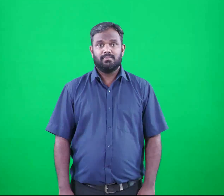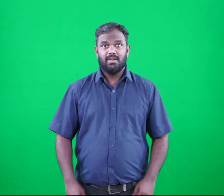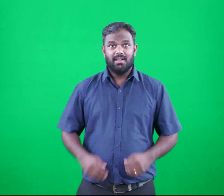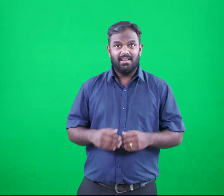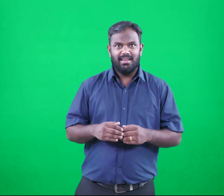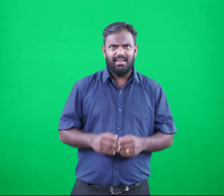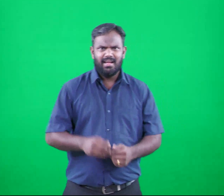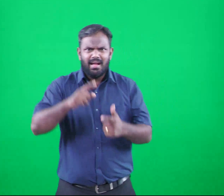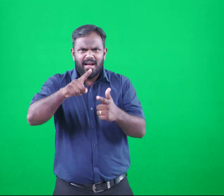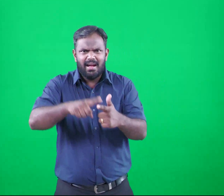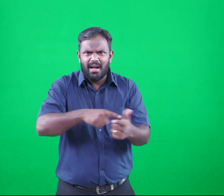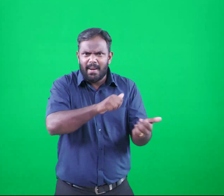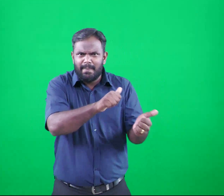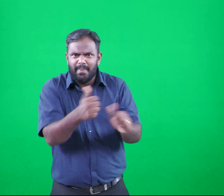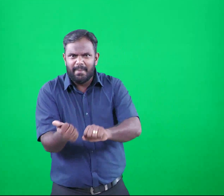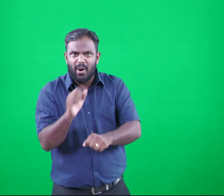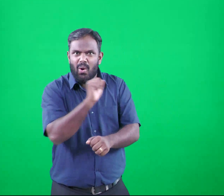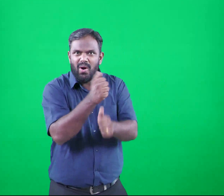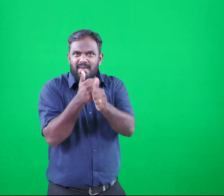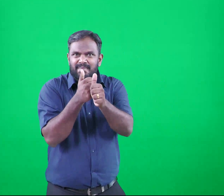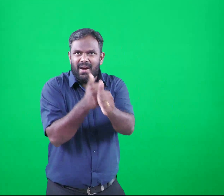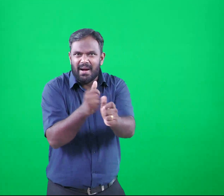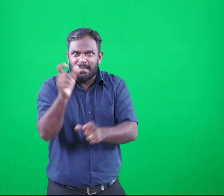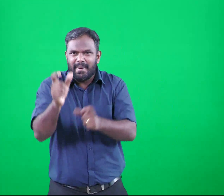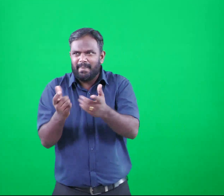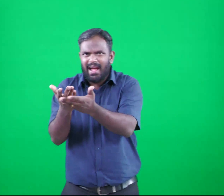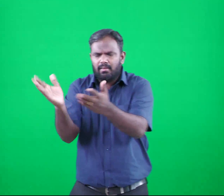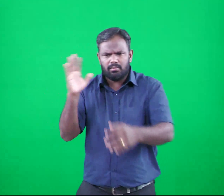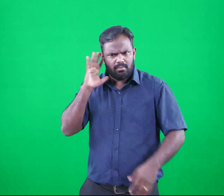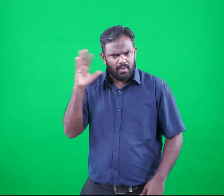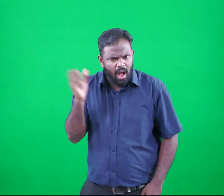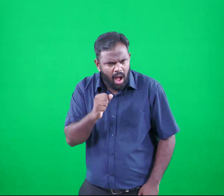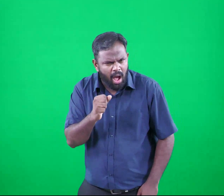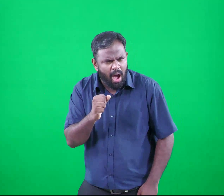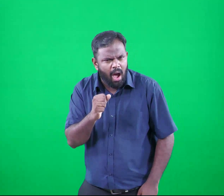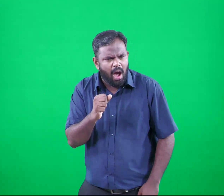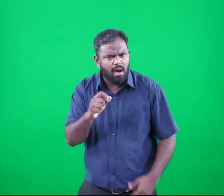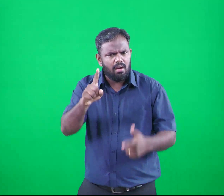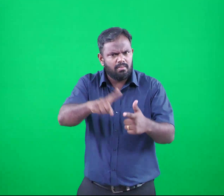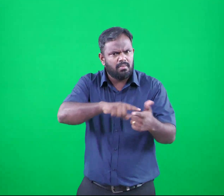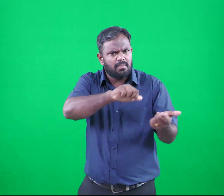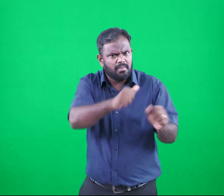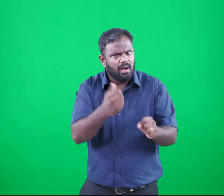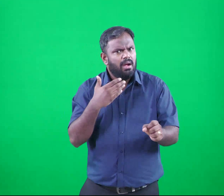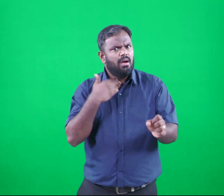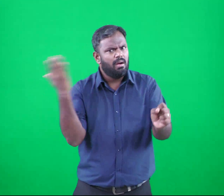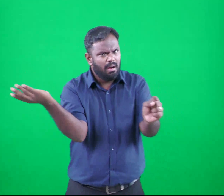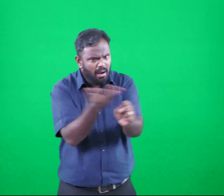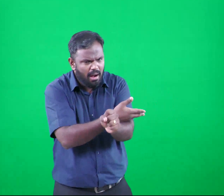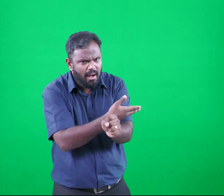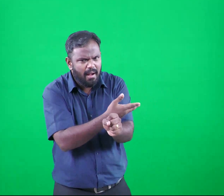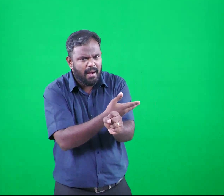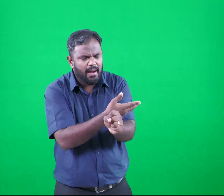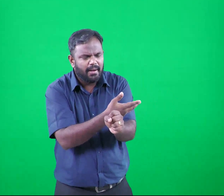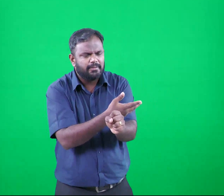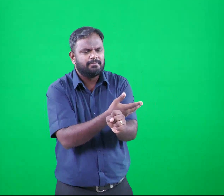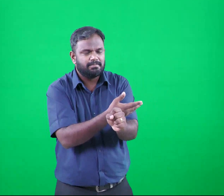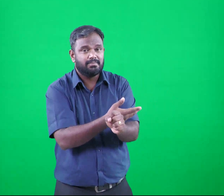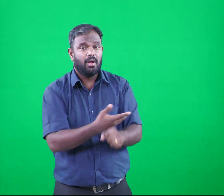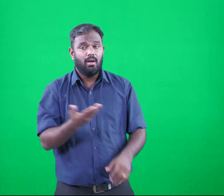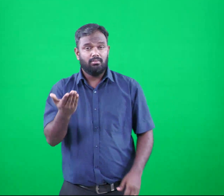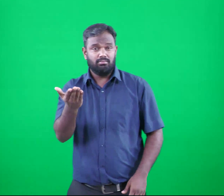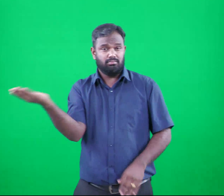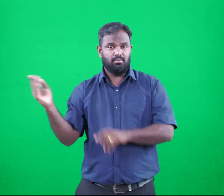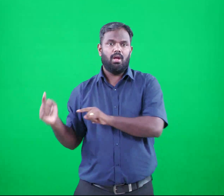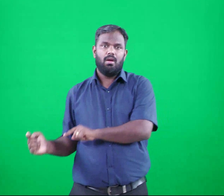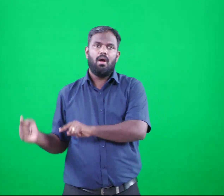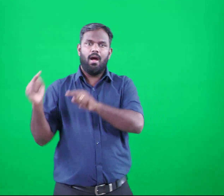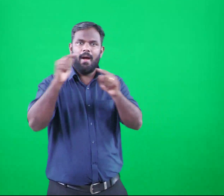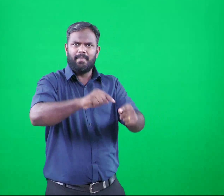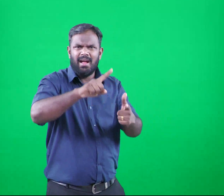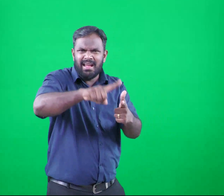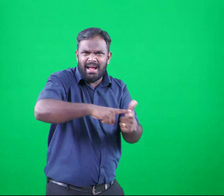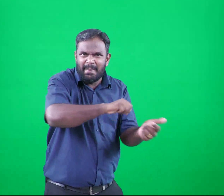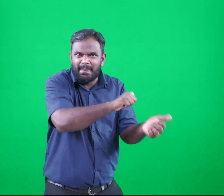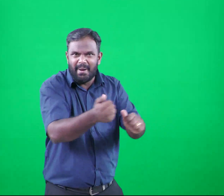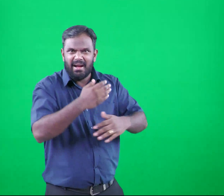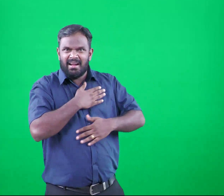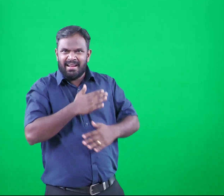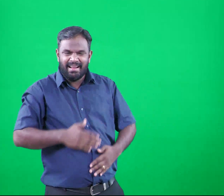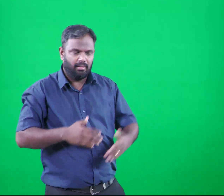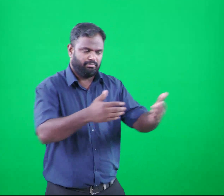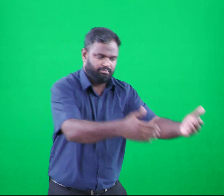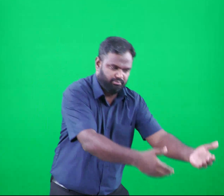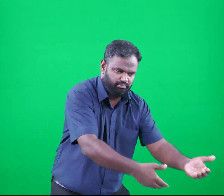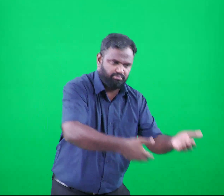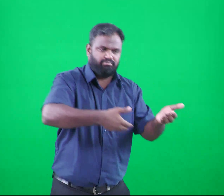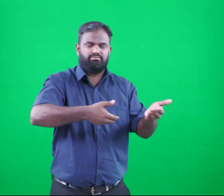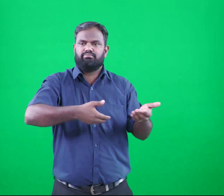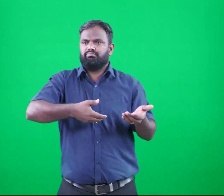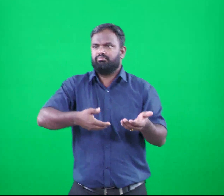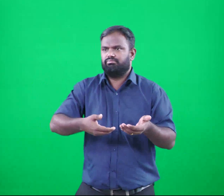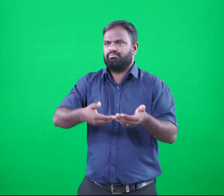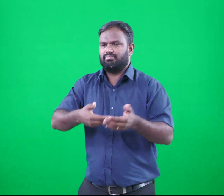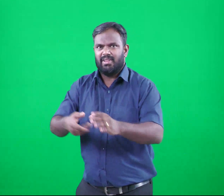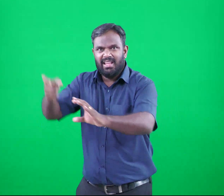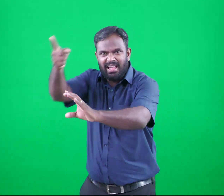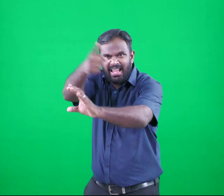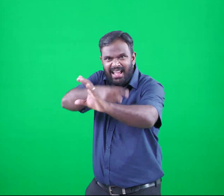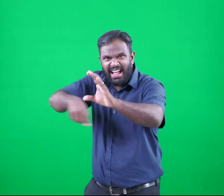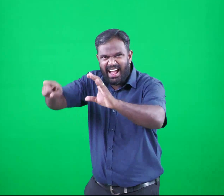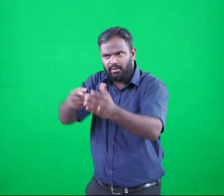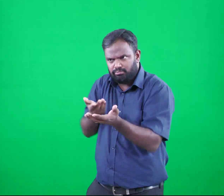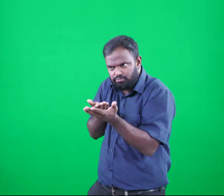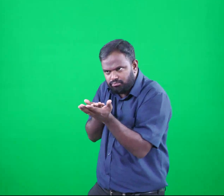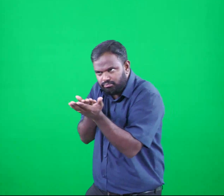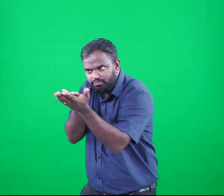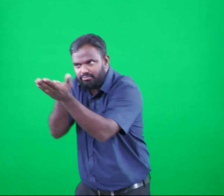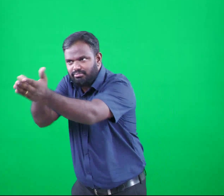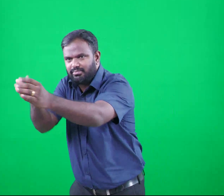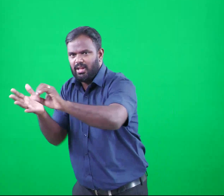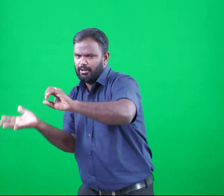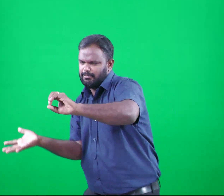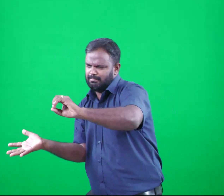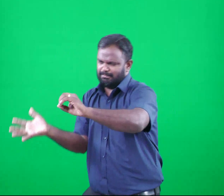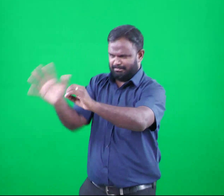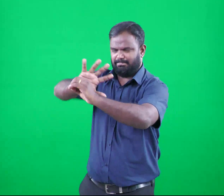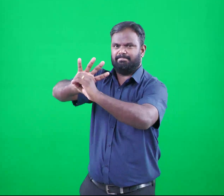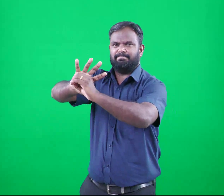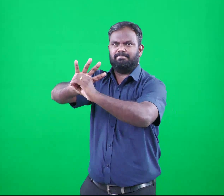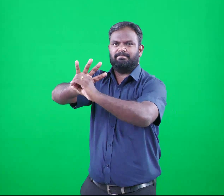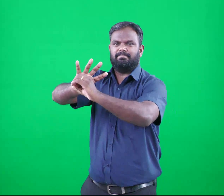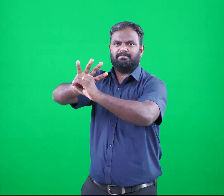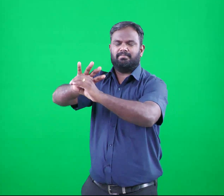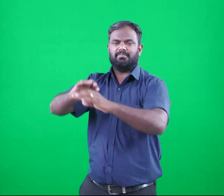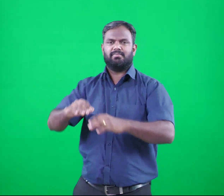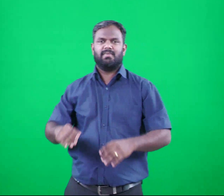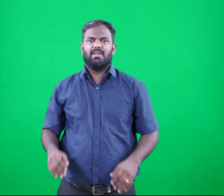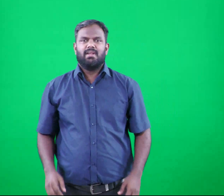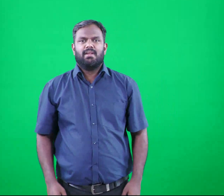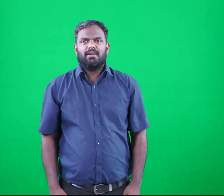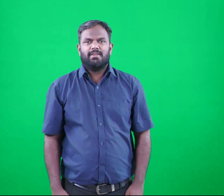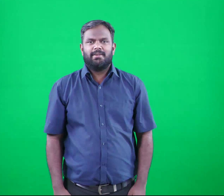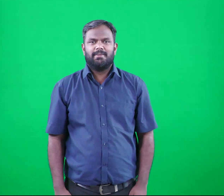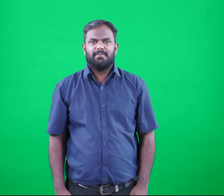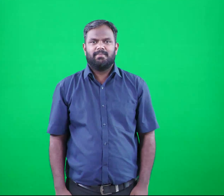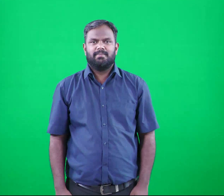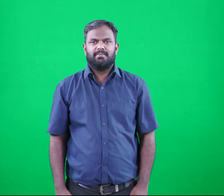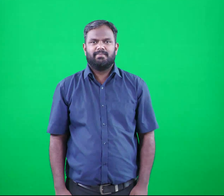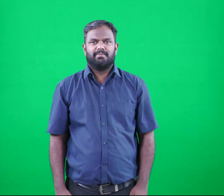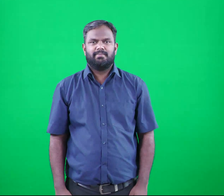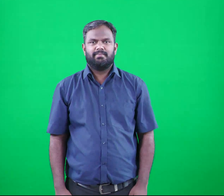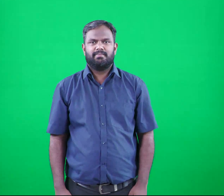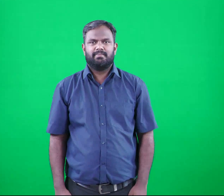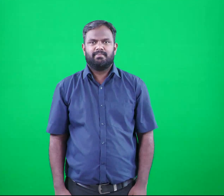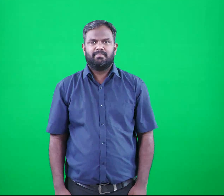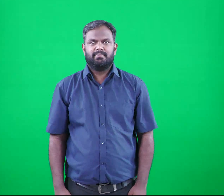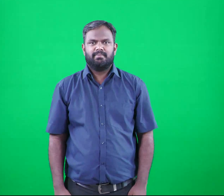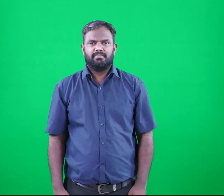When John's disciples heard about this, they came and took his body and placed it in a tomb.